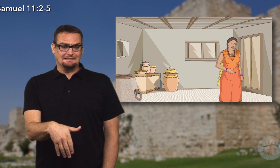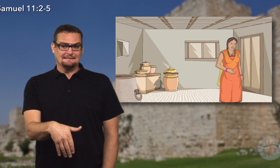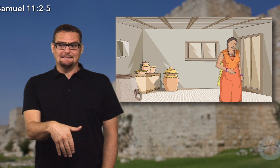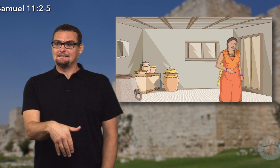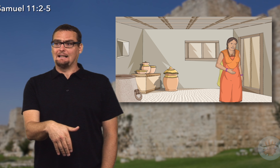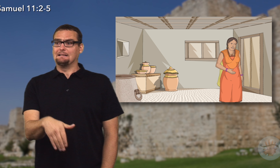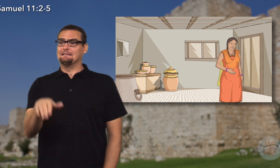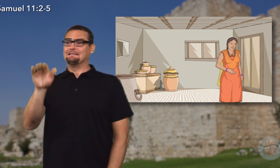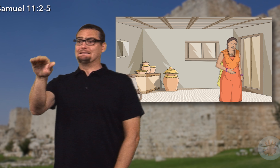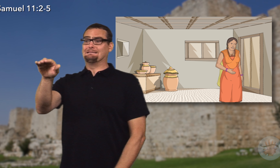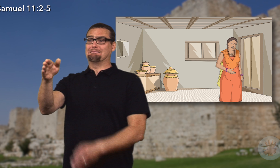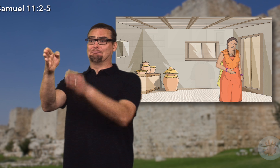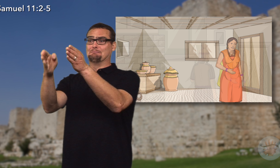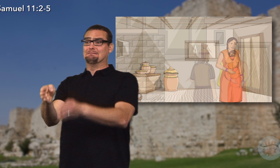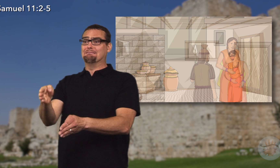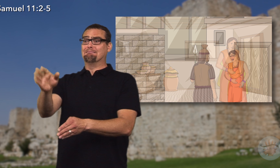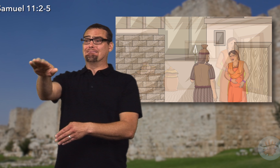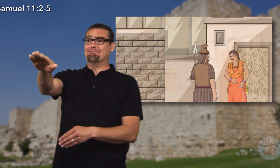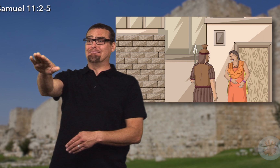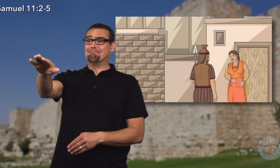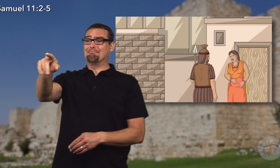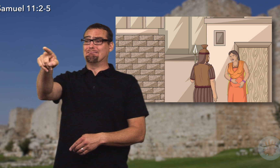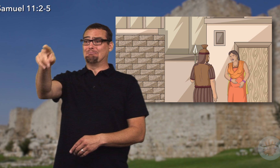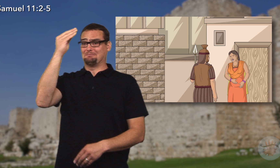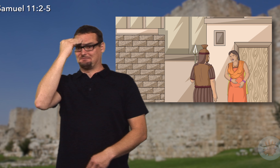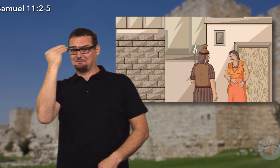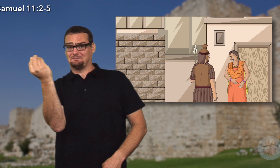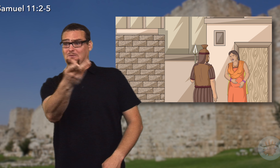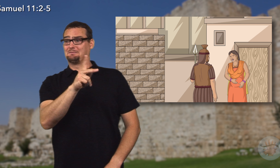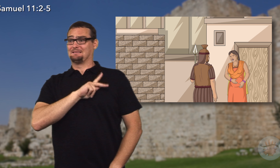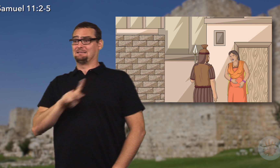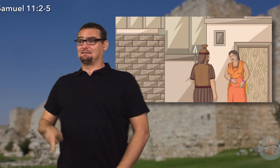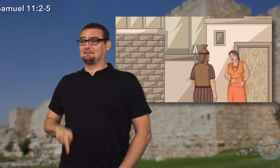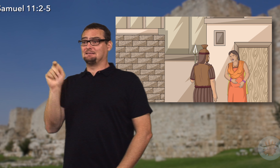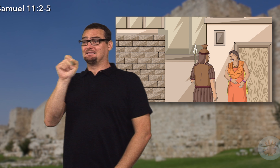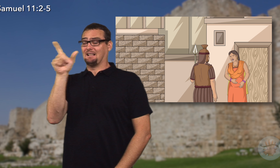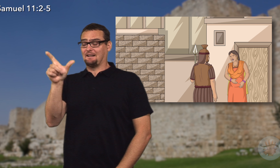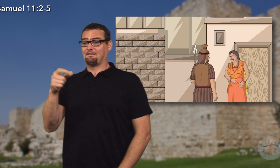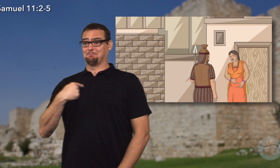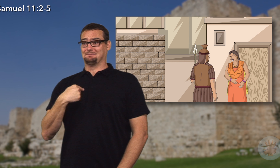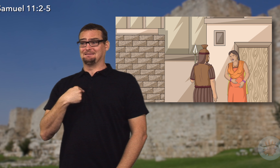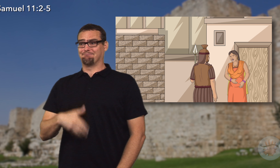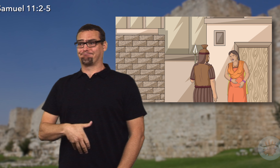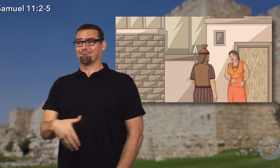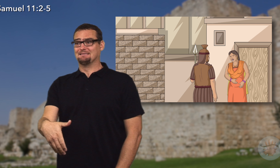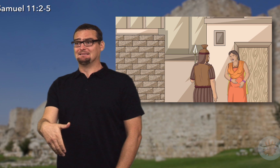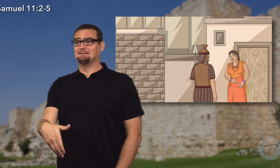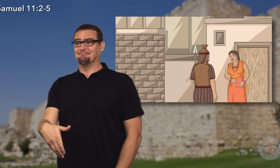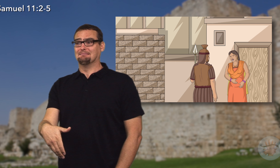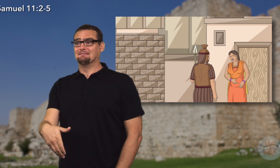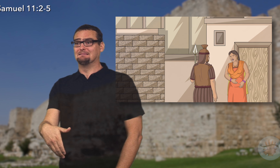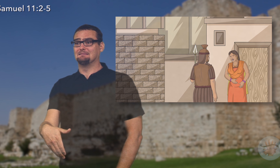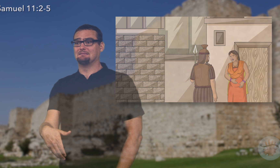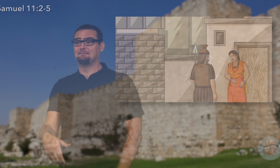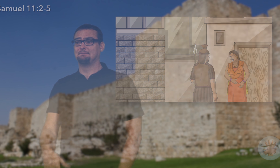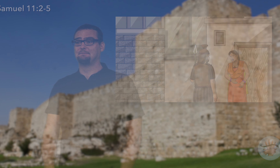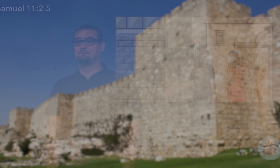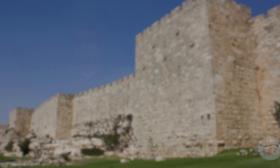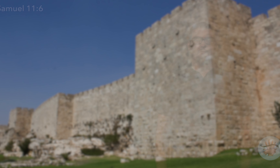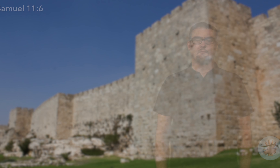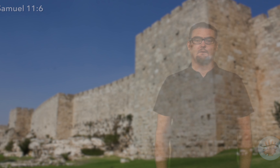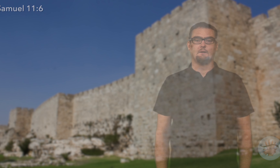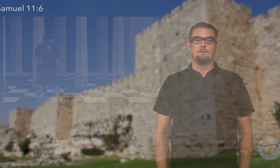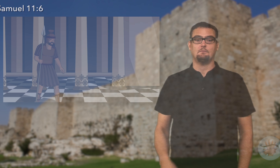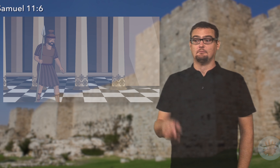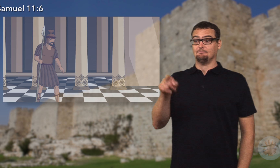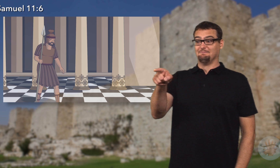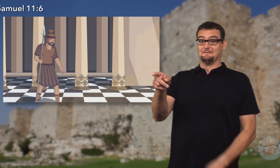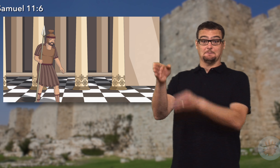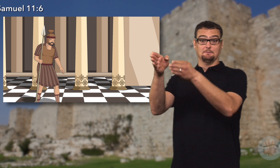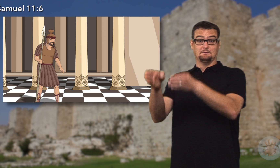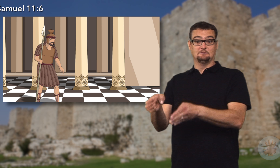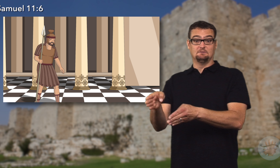And the woman conceived and sent word to David, saying, “I am pregnant.”